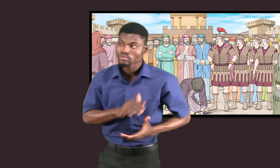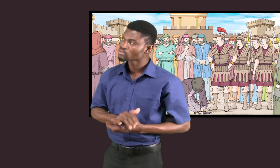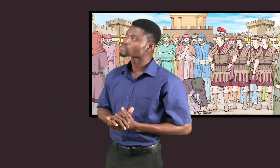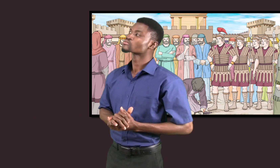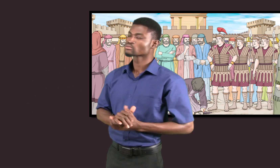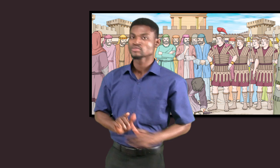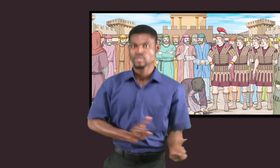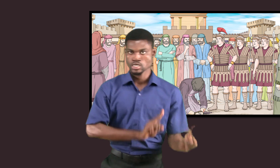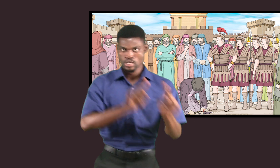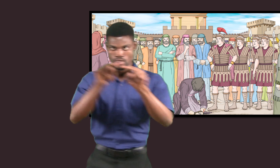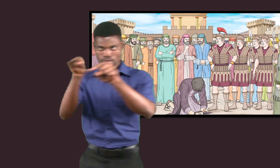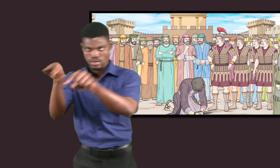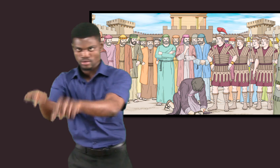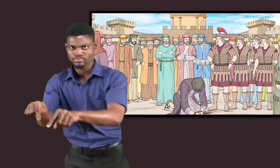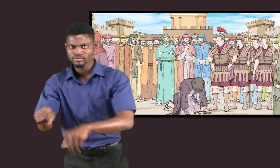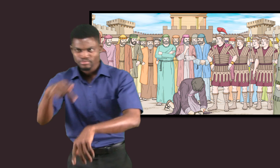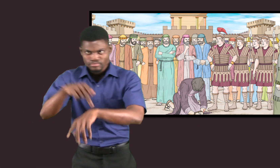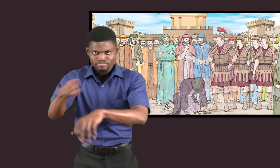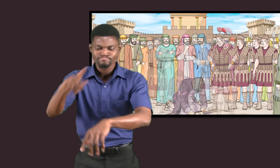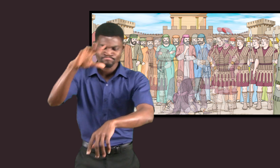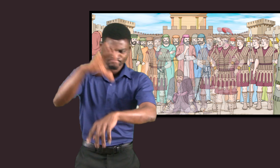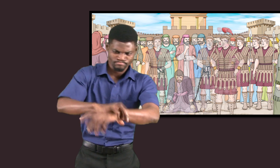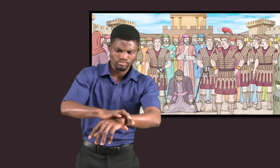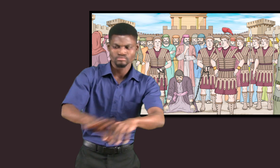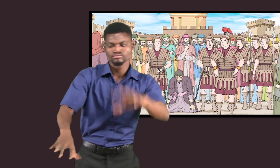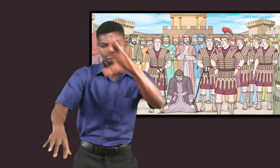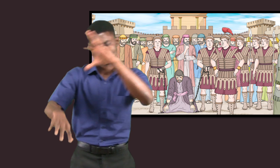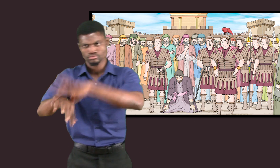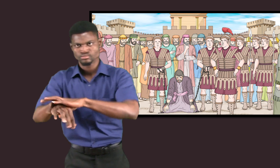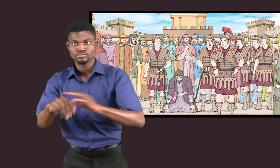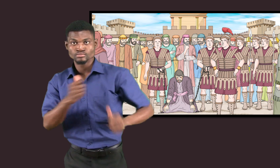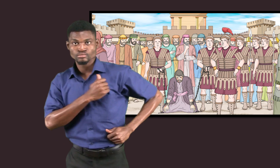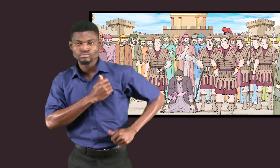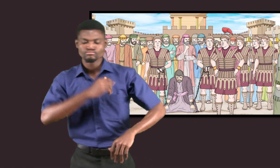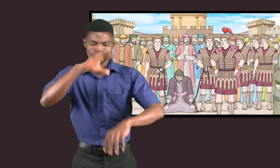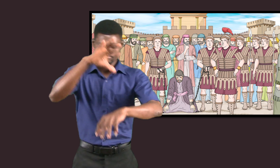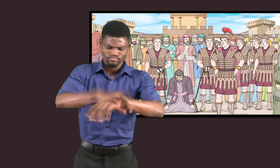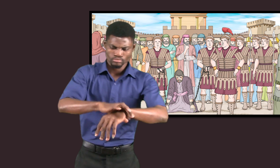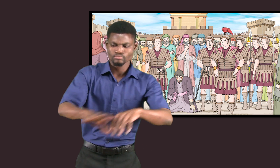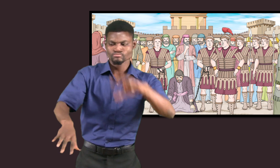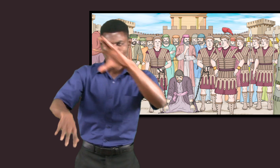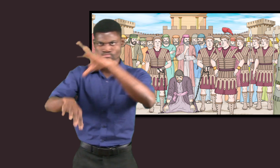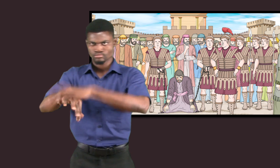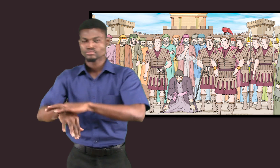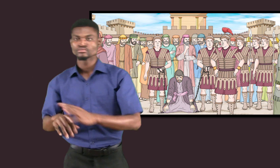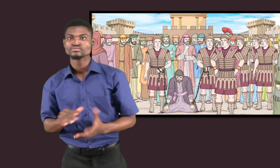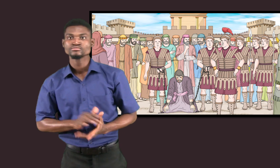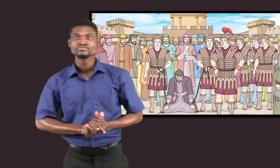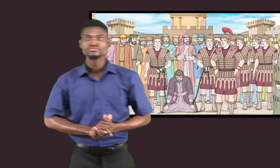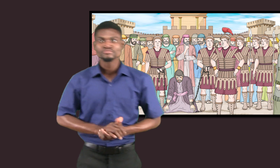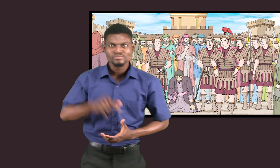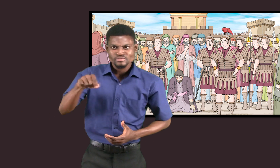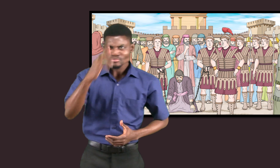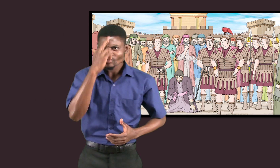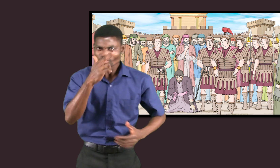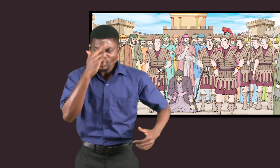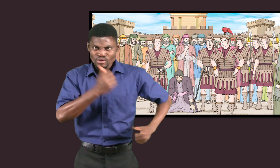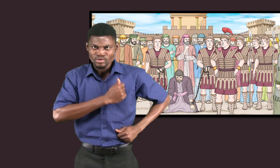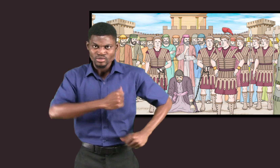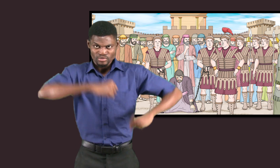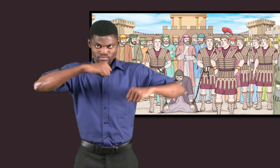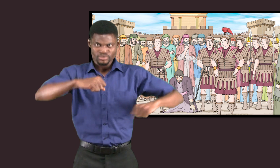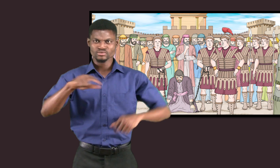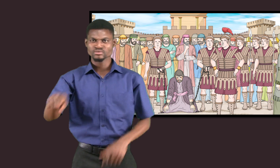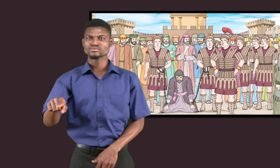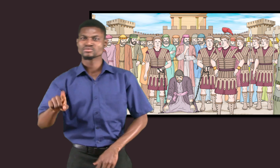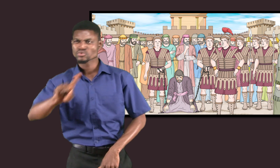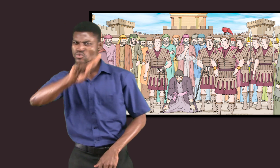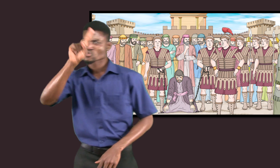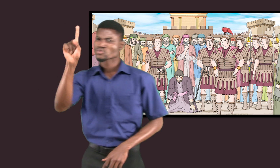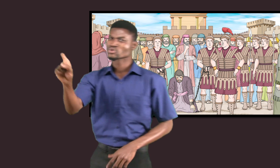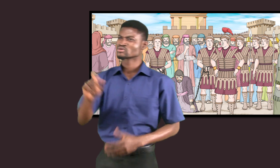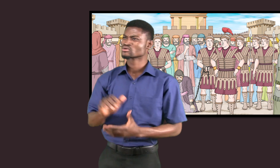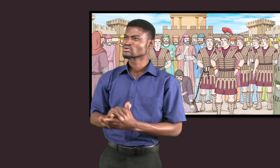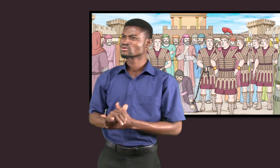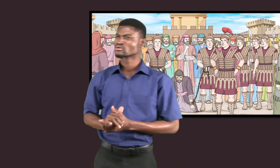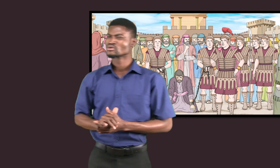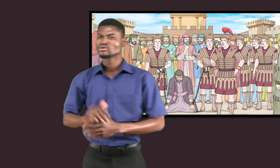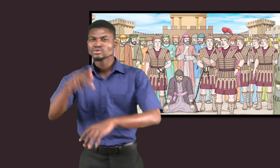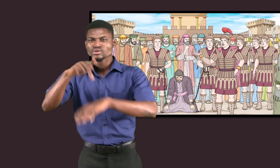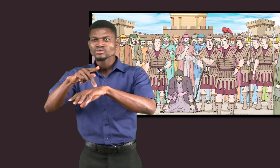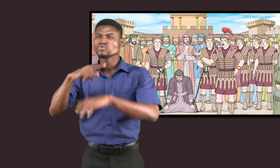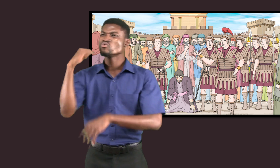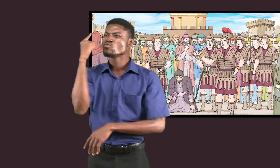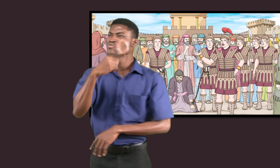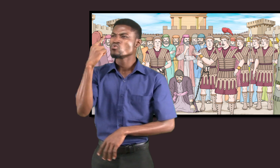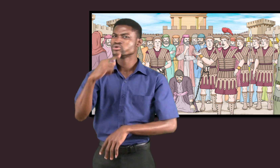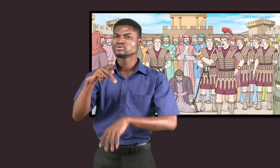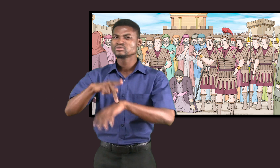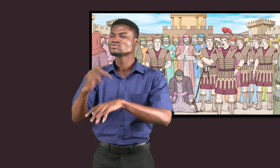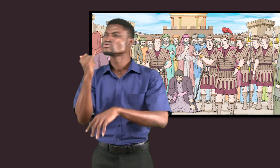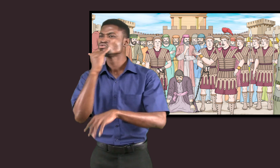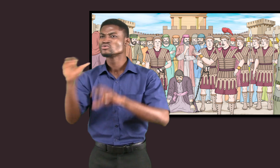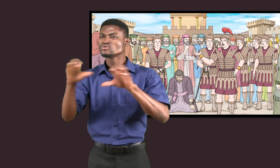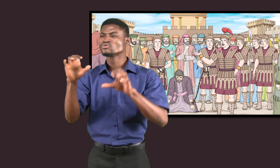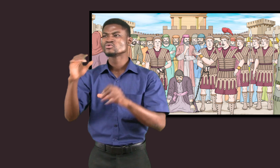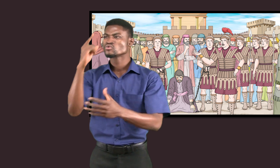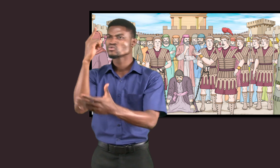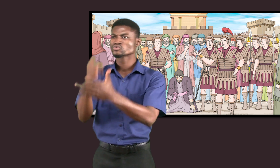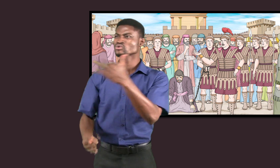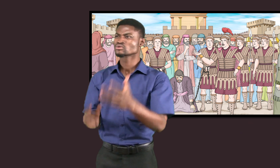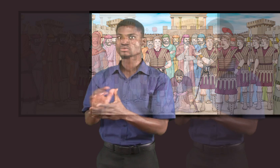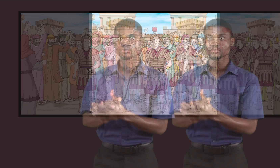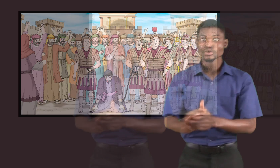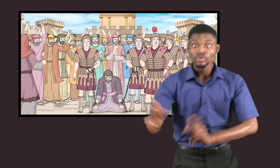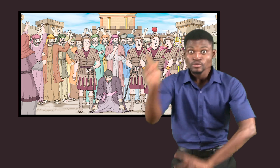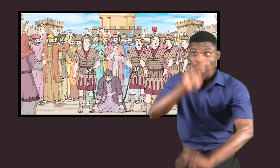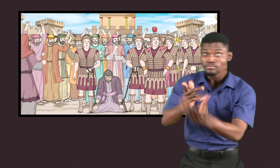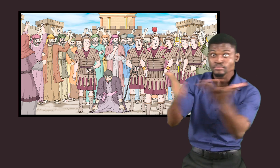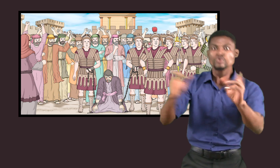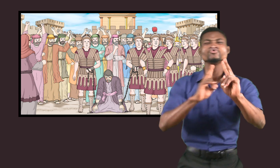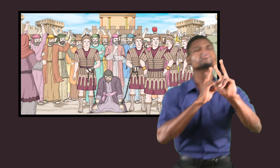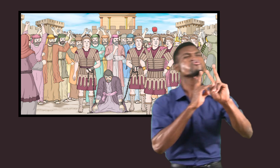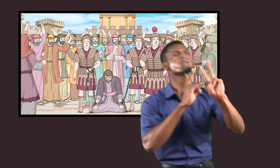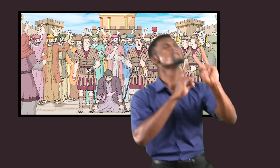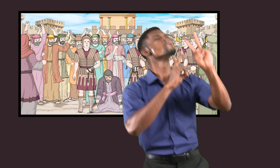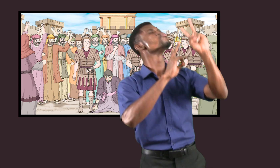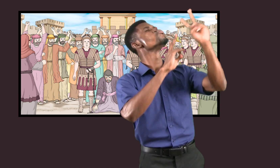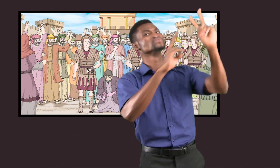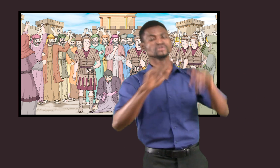The commander came up and arrested Paul, ordering that he be bound with two chains. Then he asked who he was and what he had done.